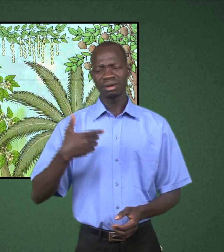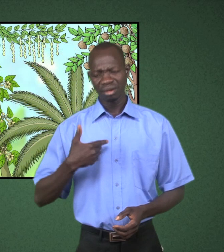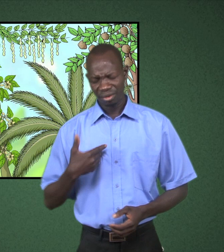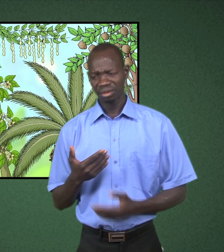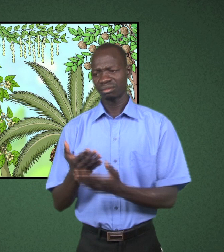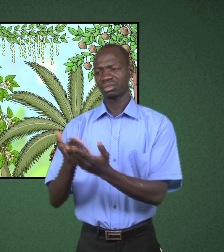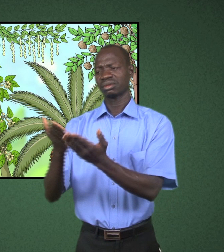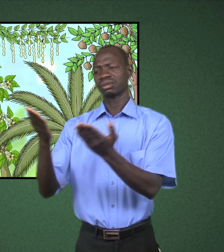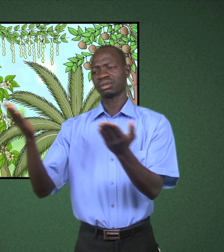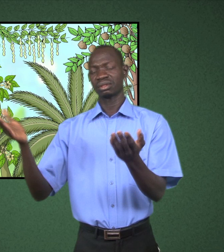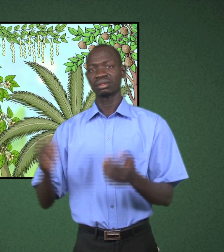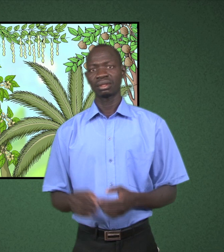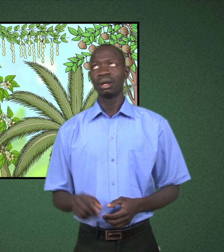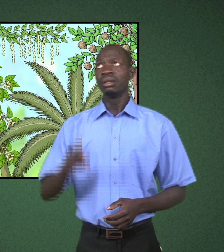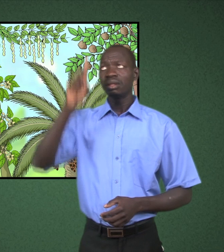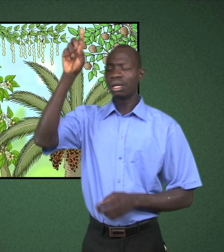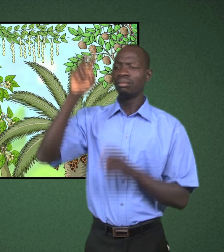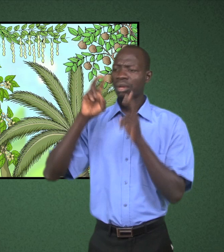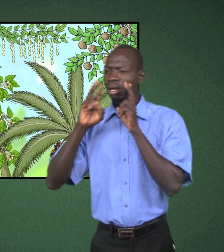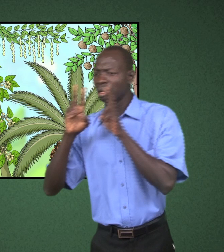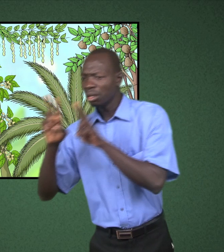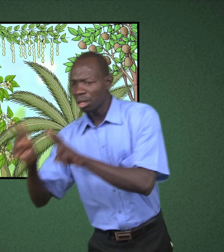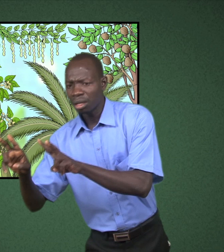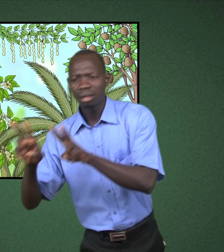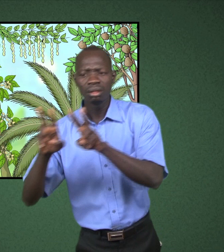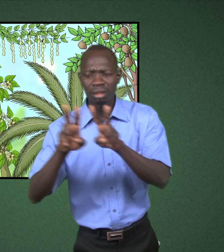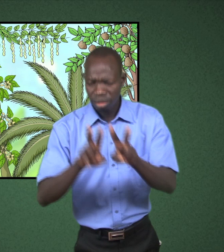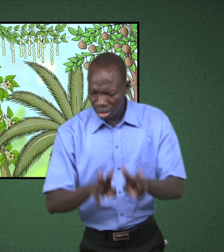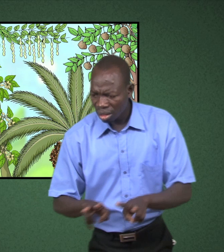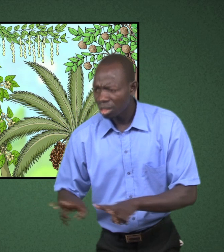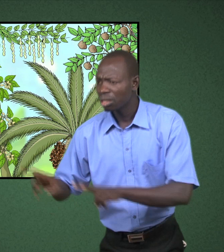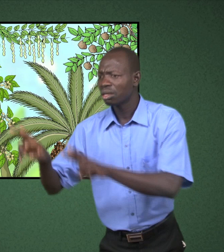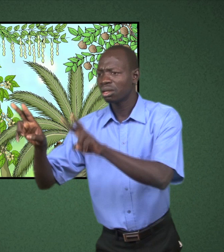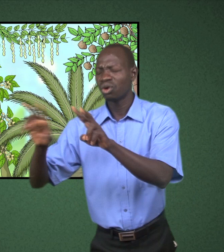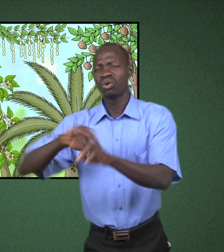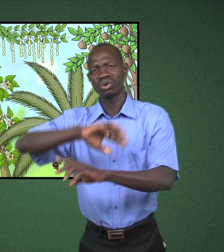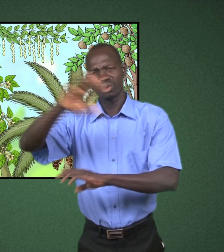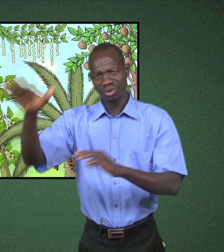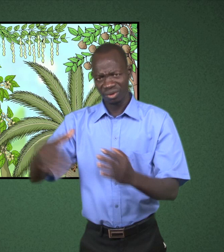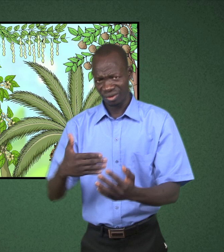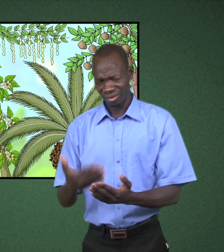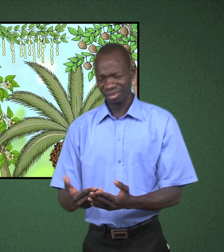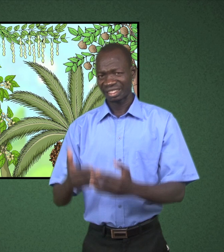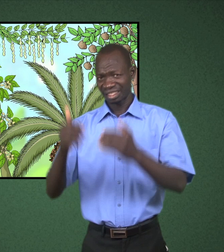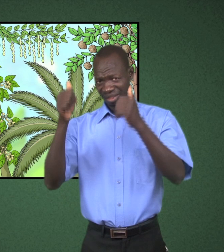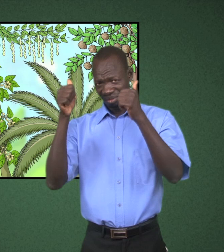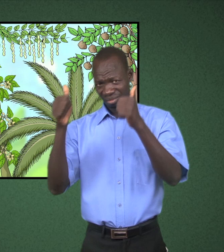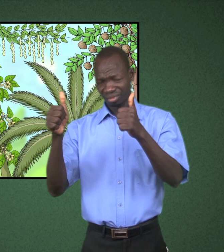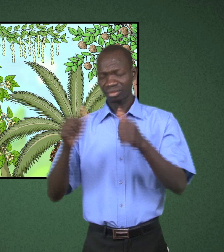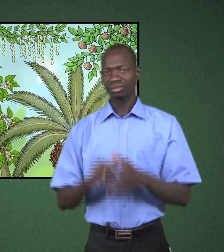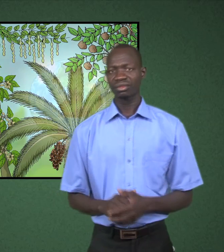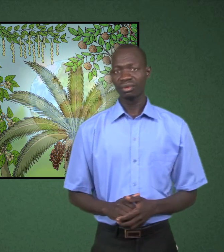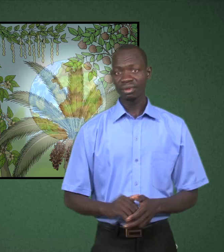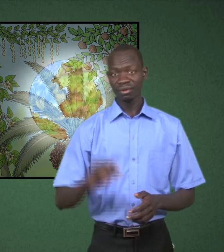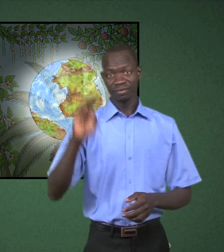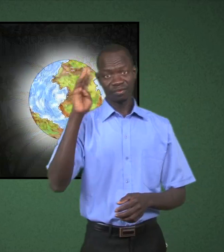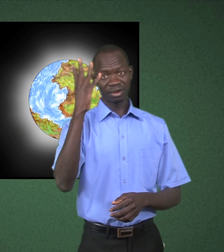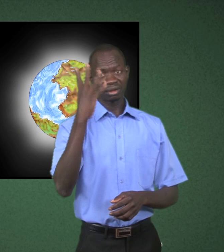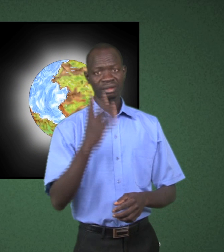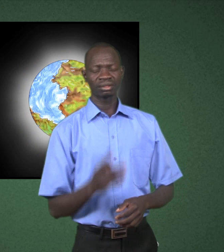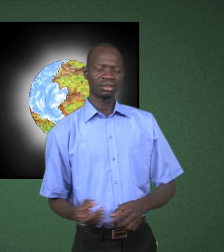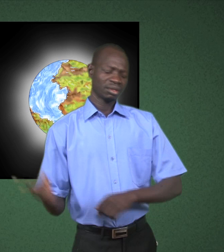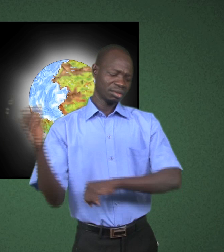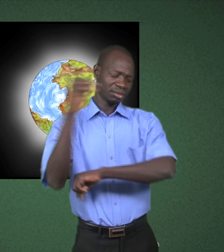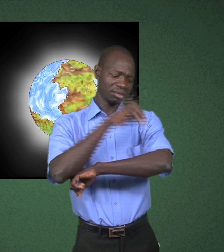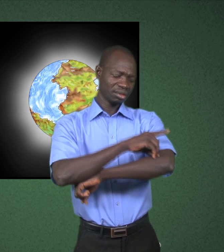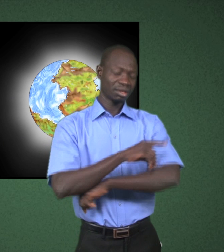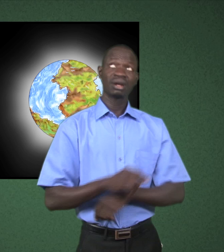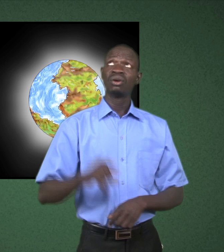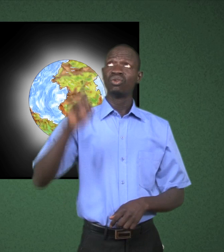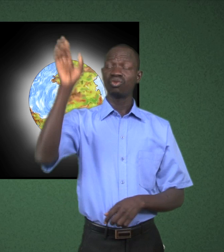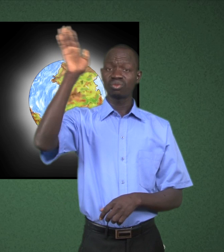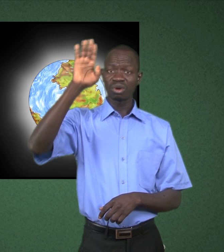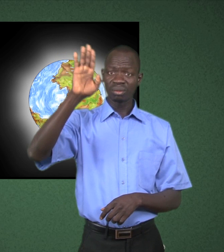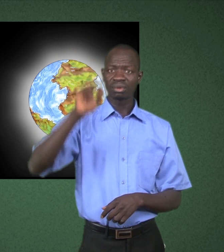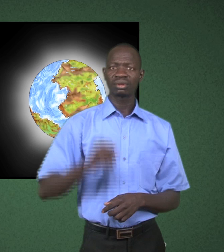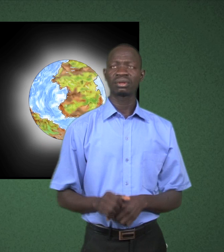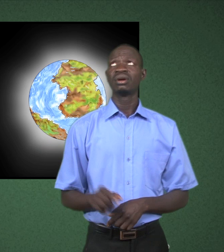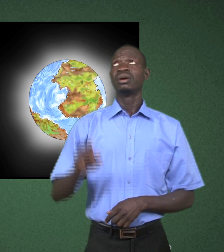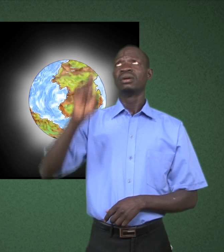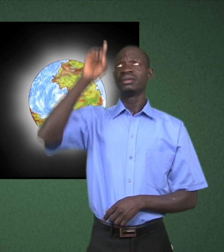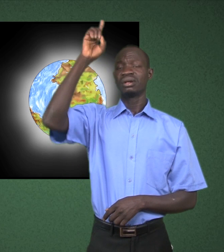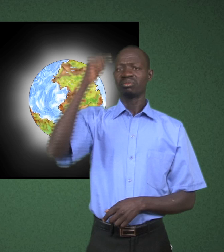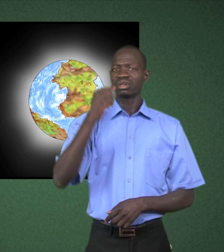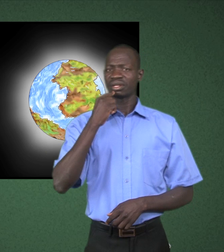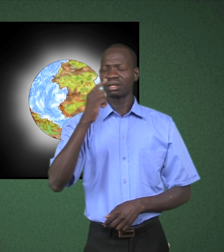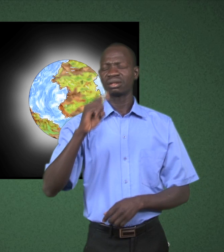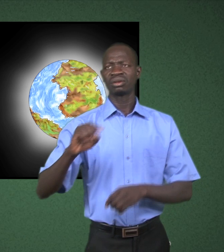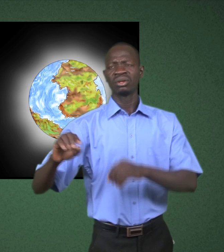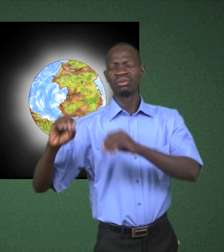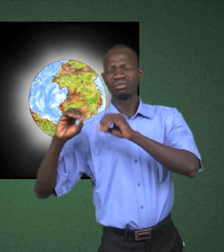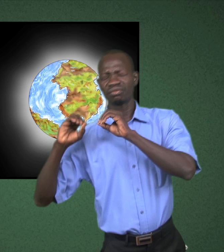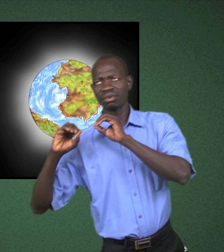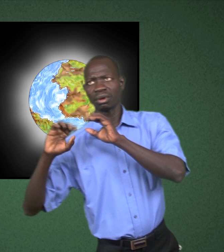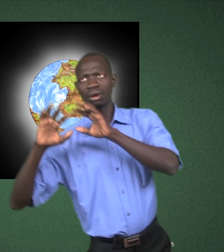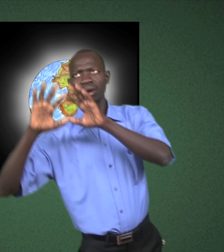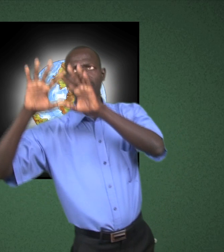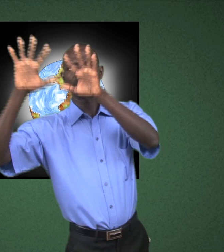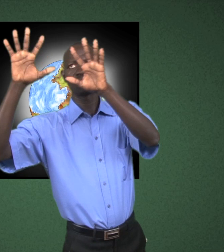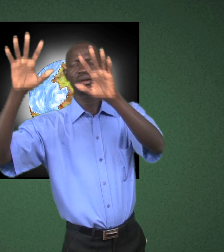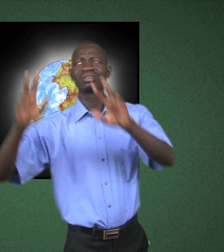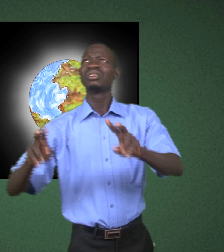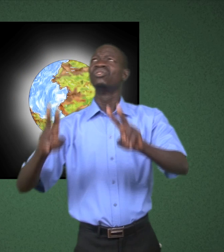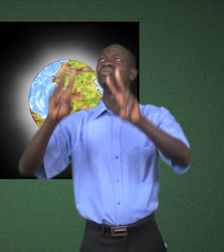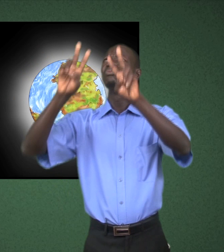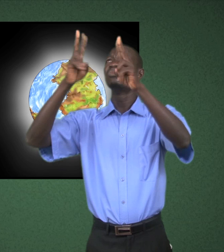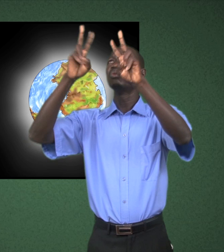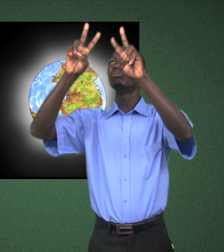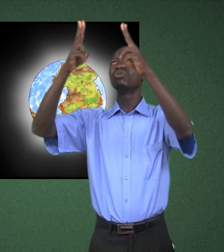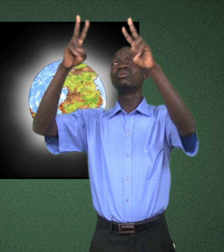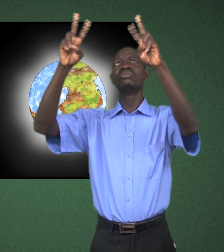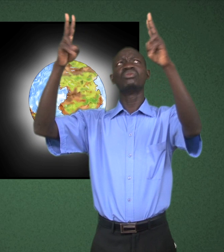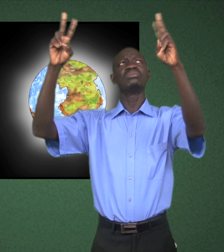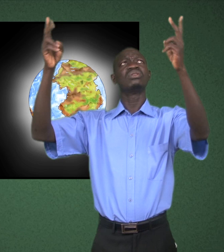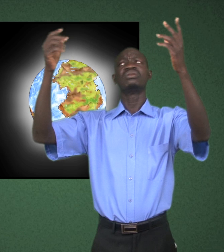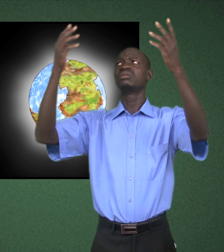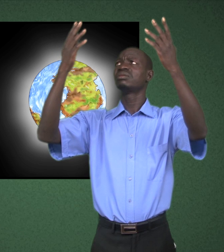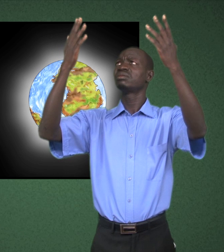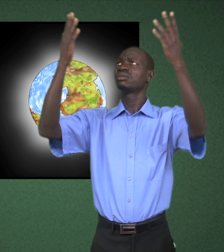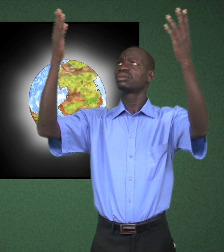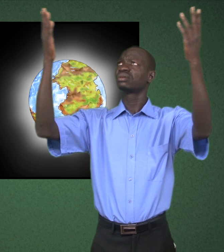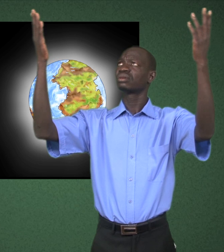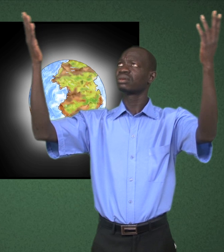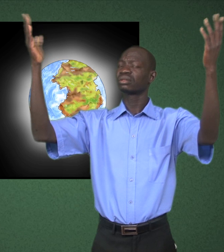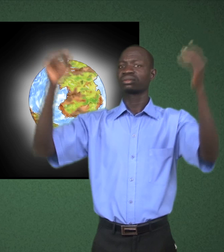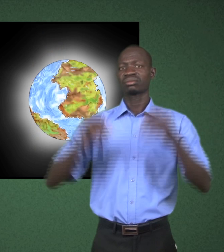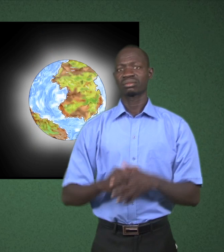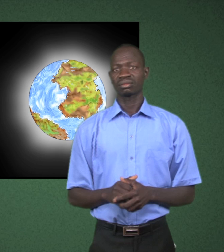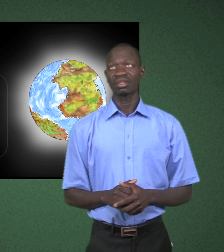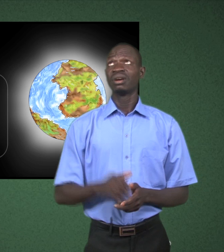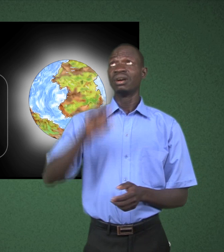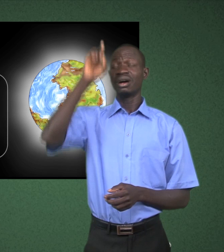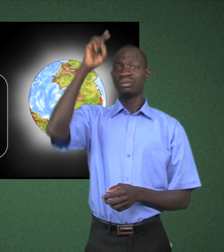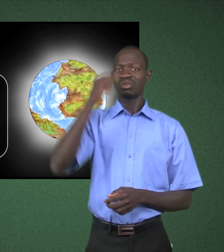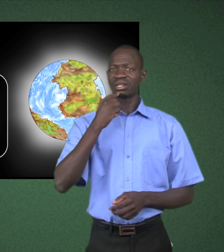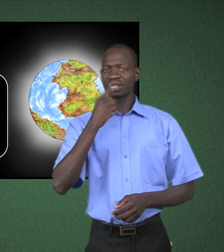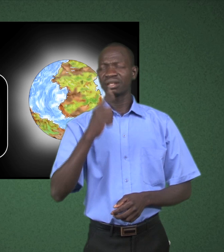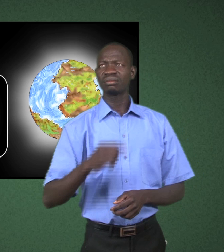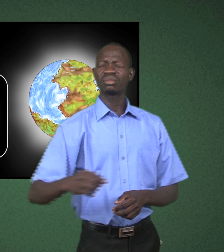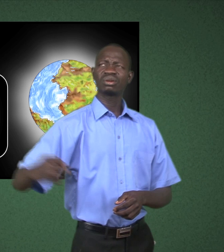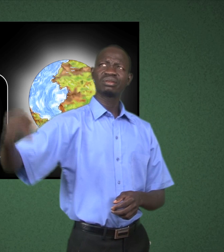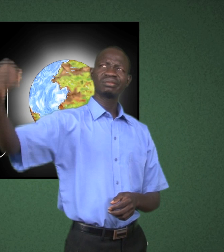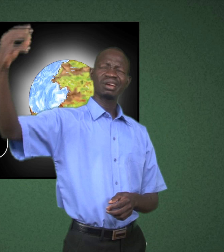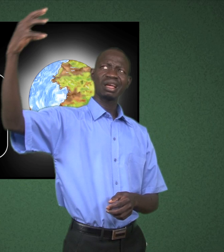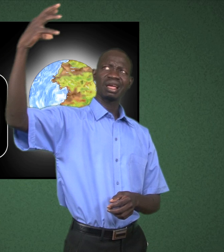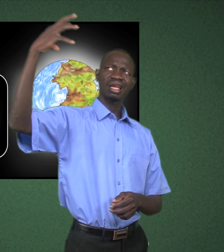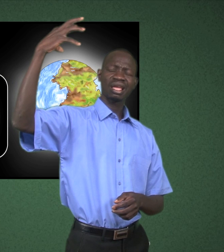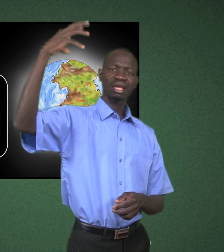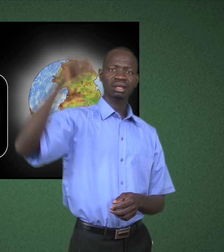And God saw that it was good. And there was evening, and there was morning—the third day.